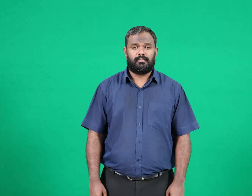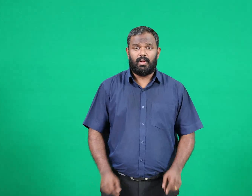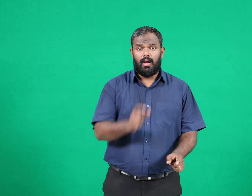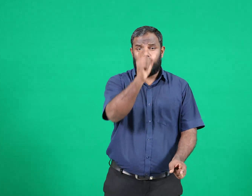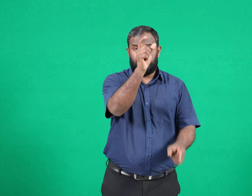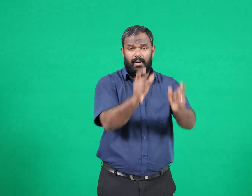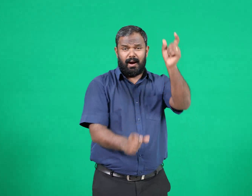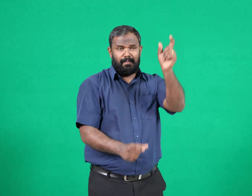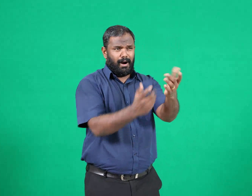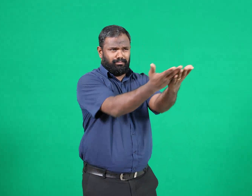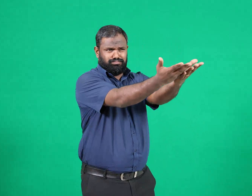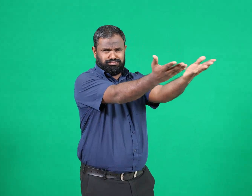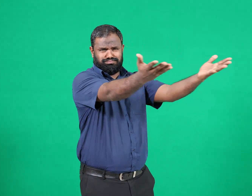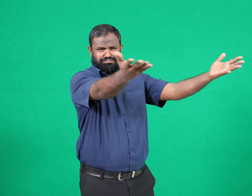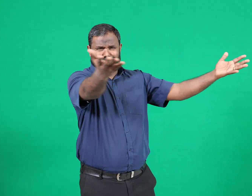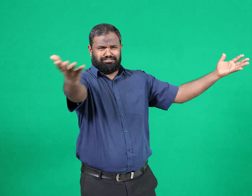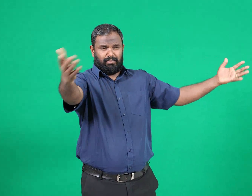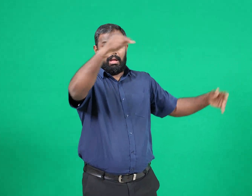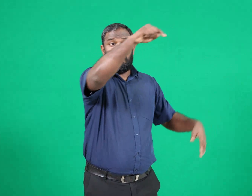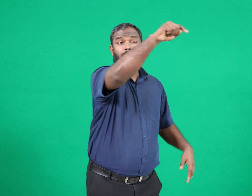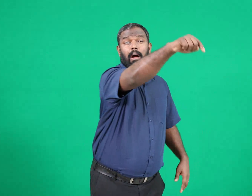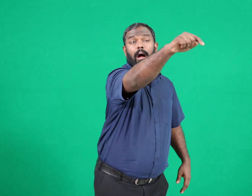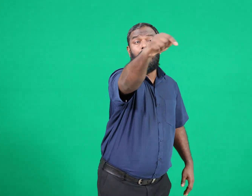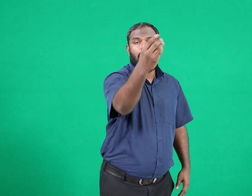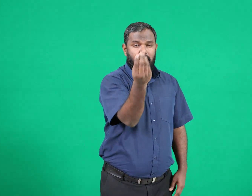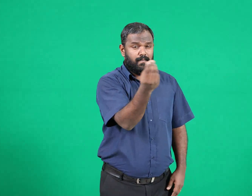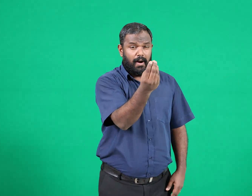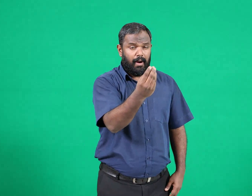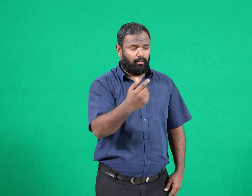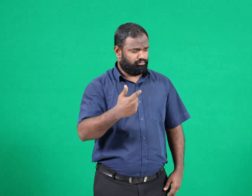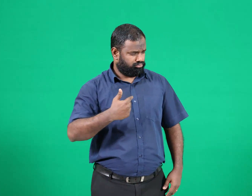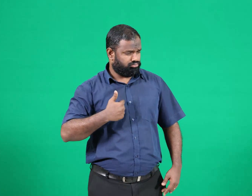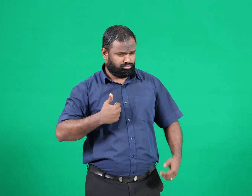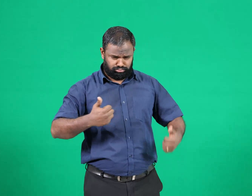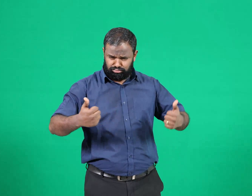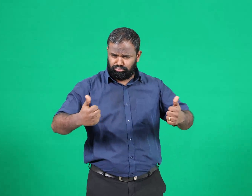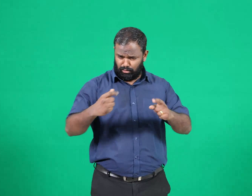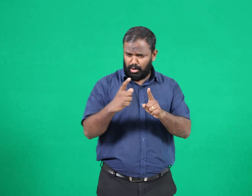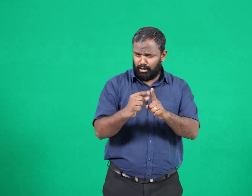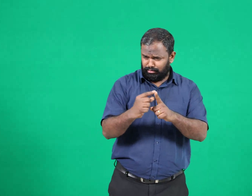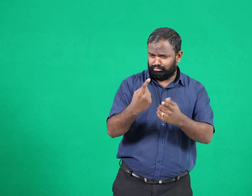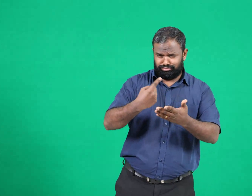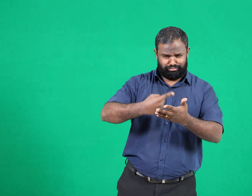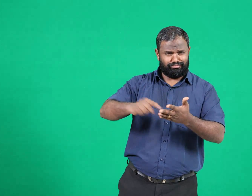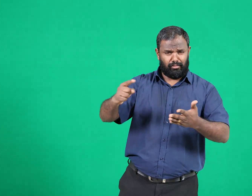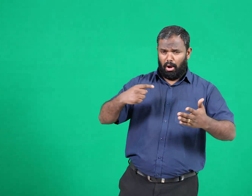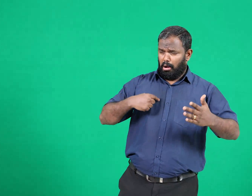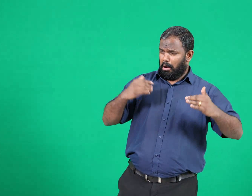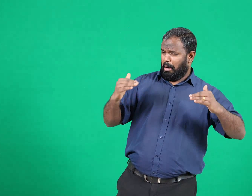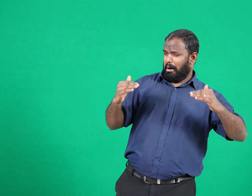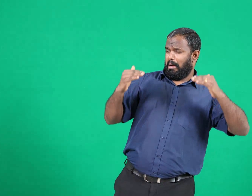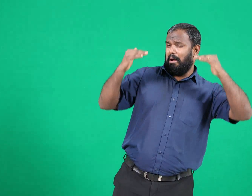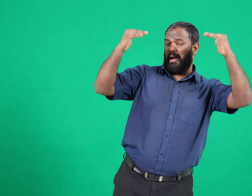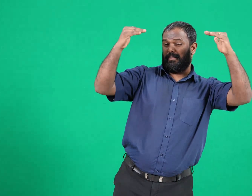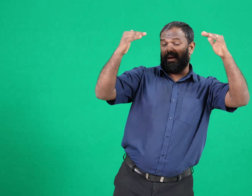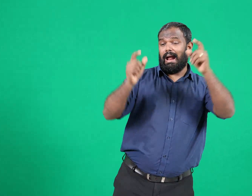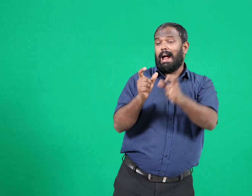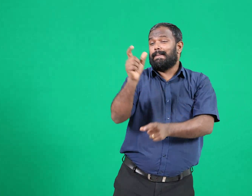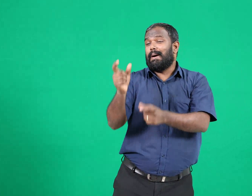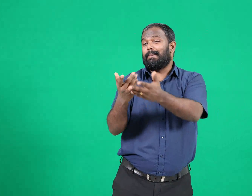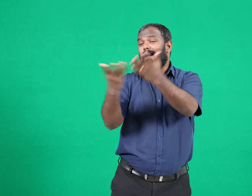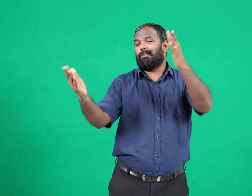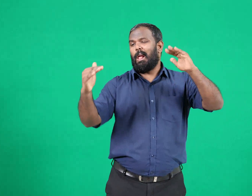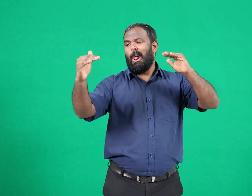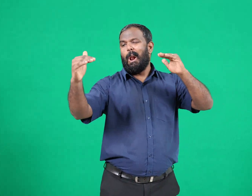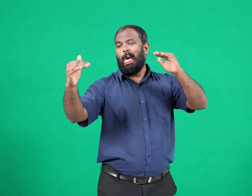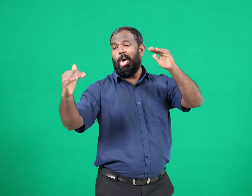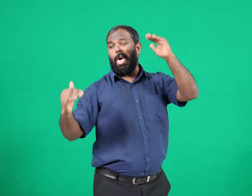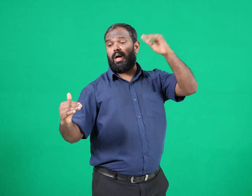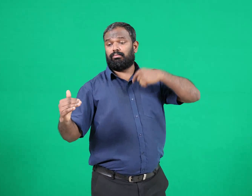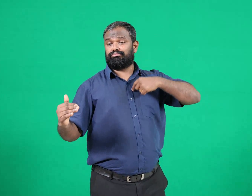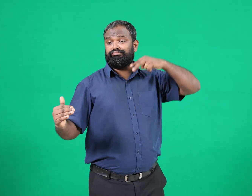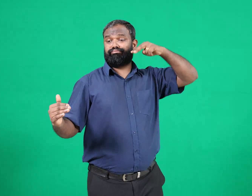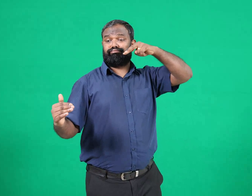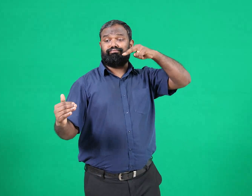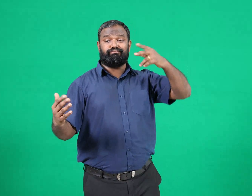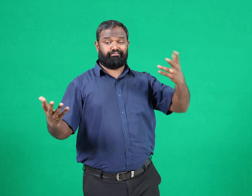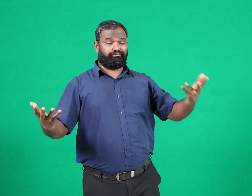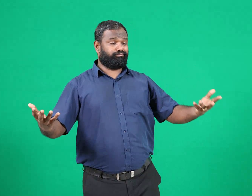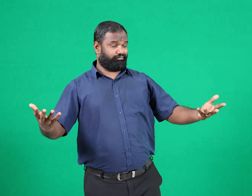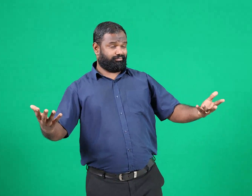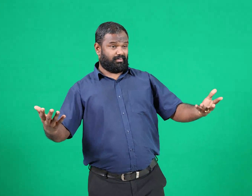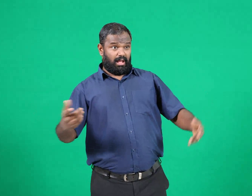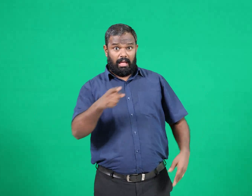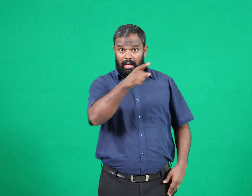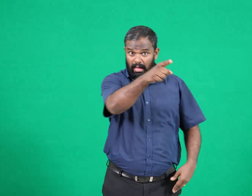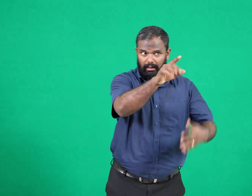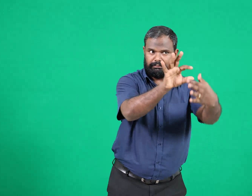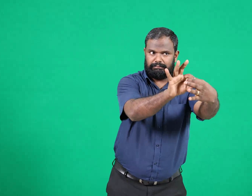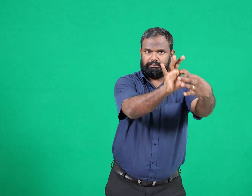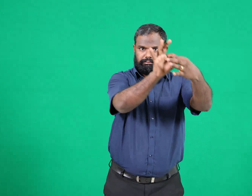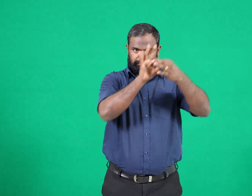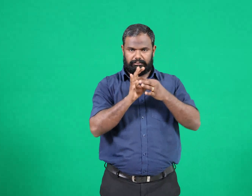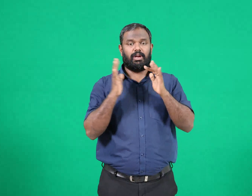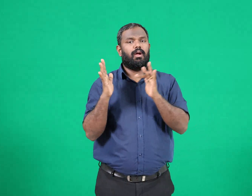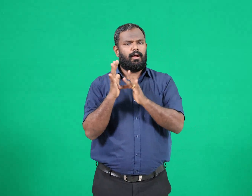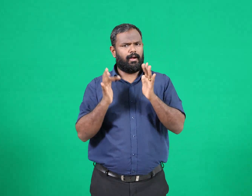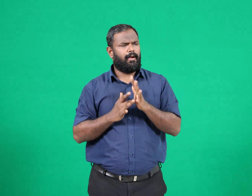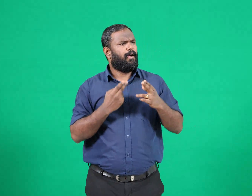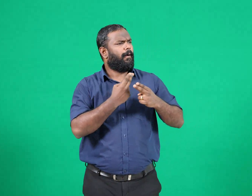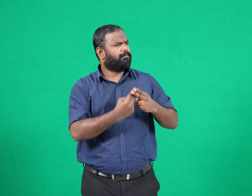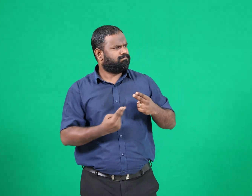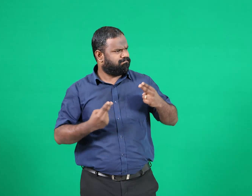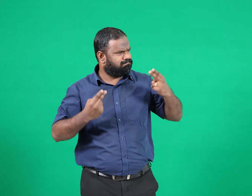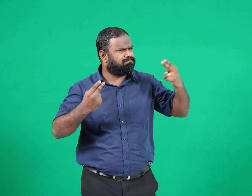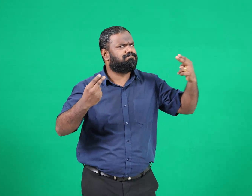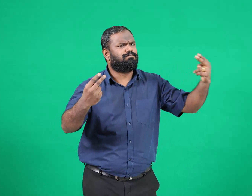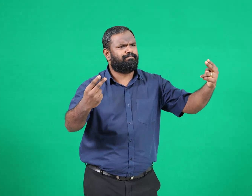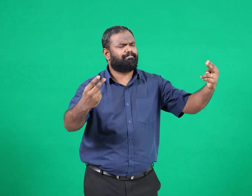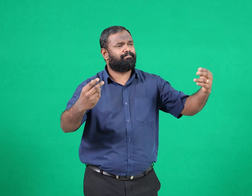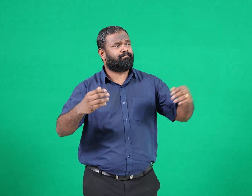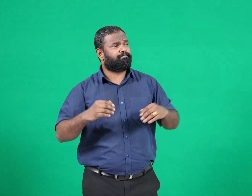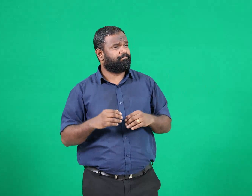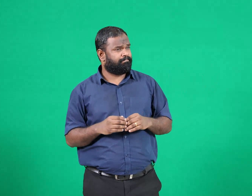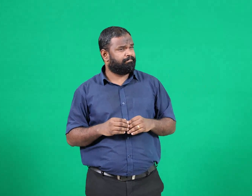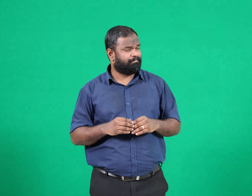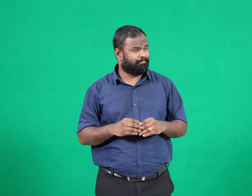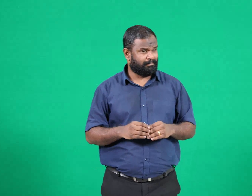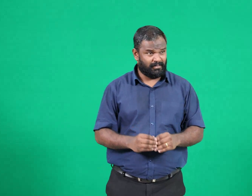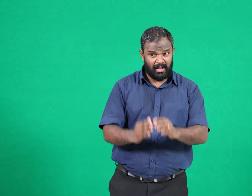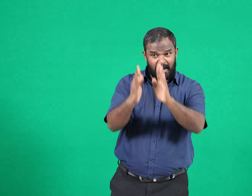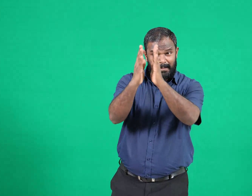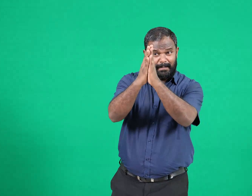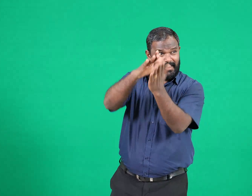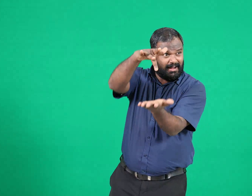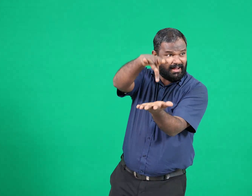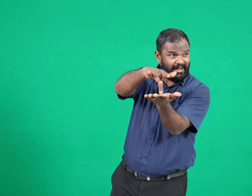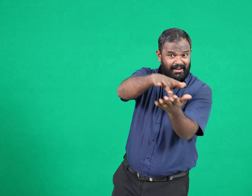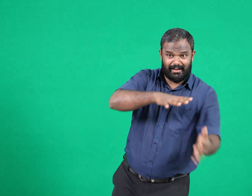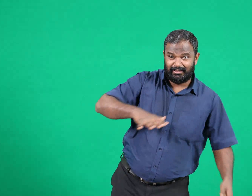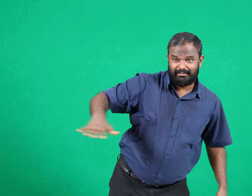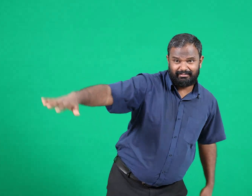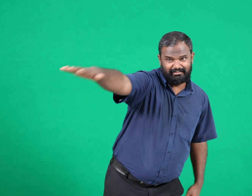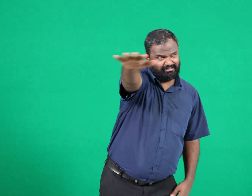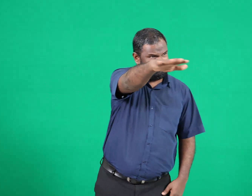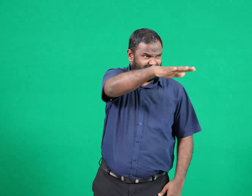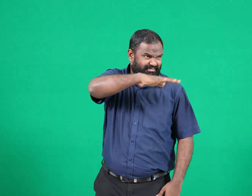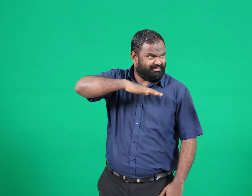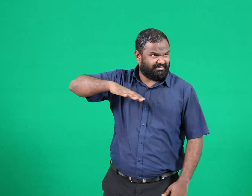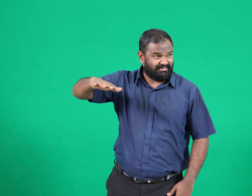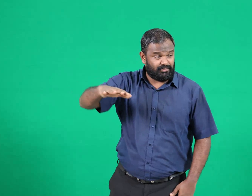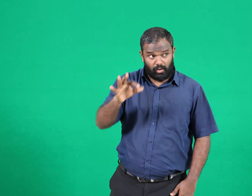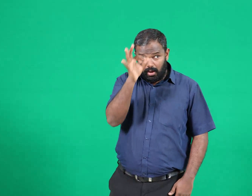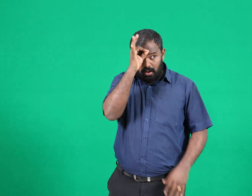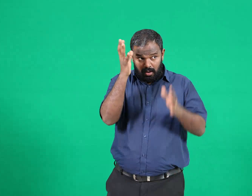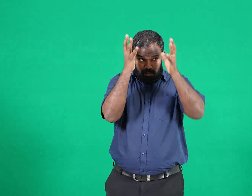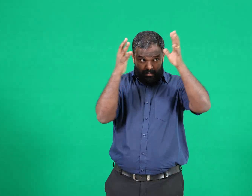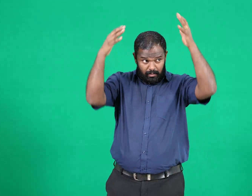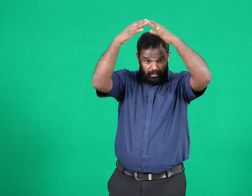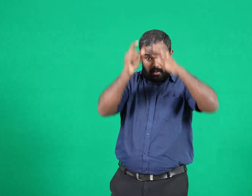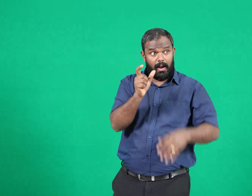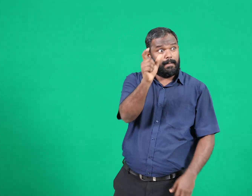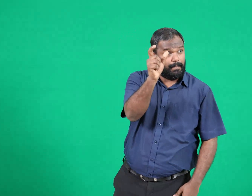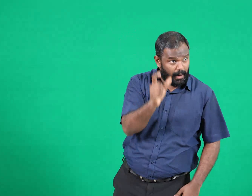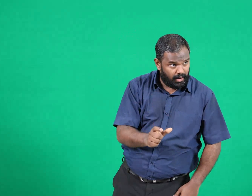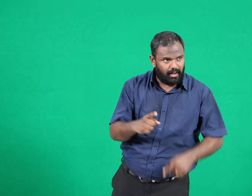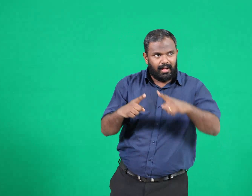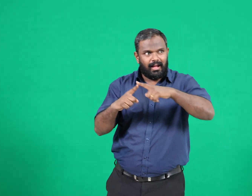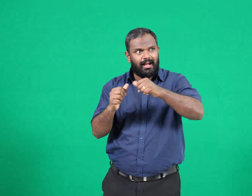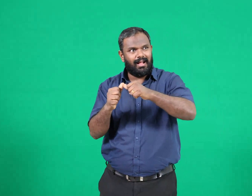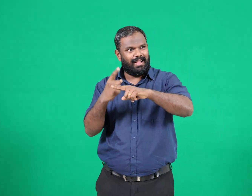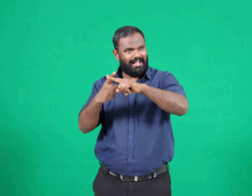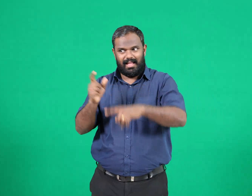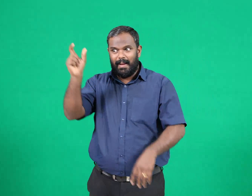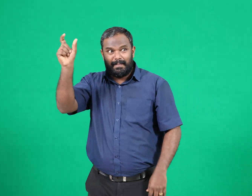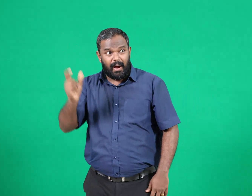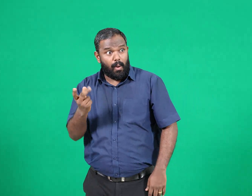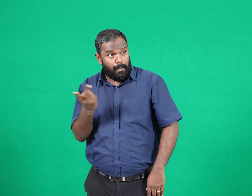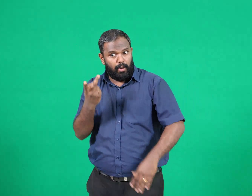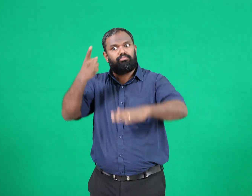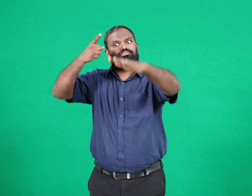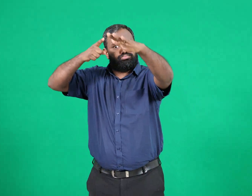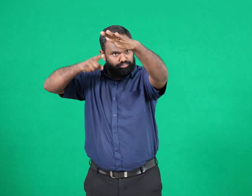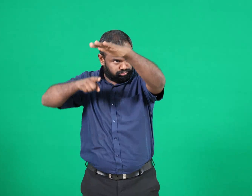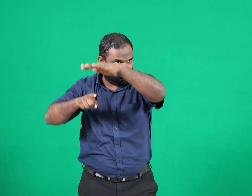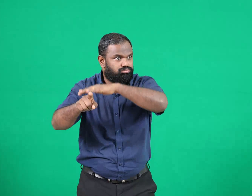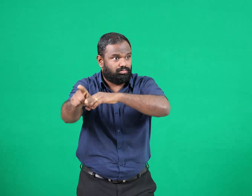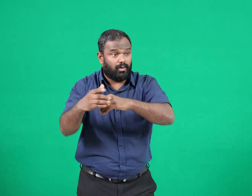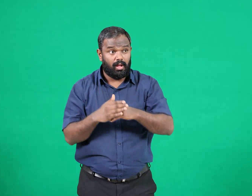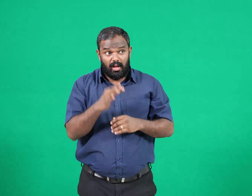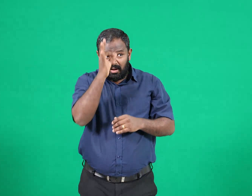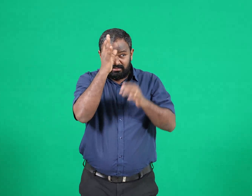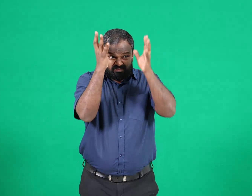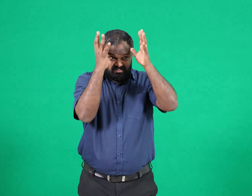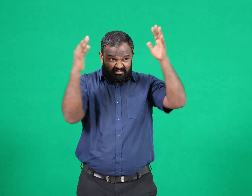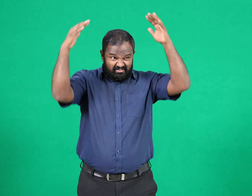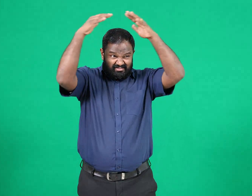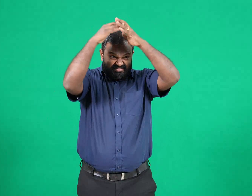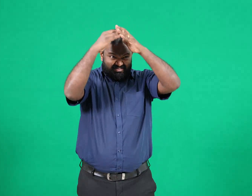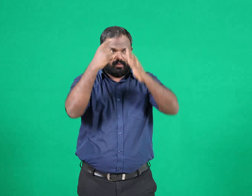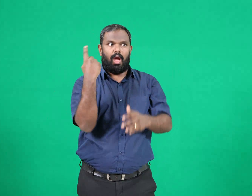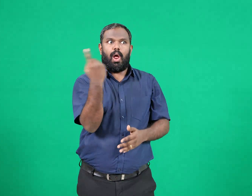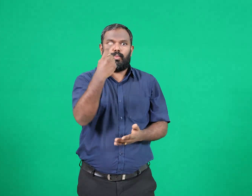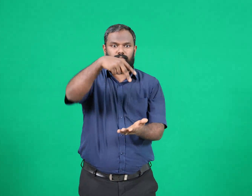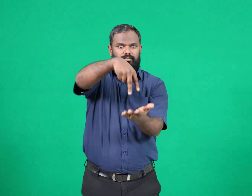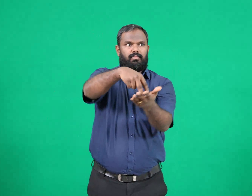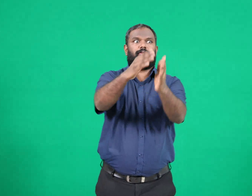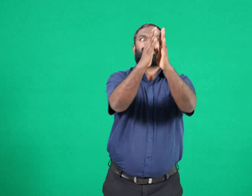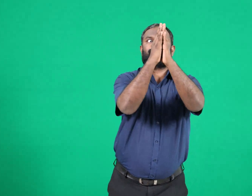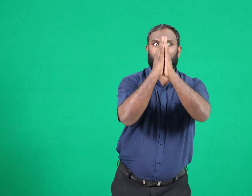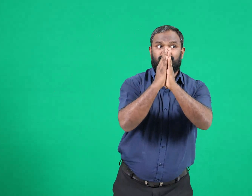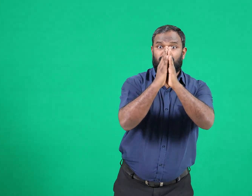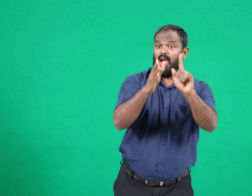To some who trusted in their own righteousness and viewed others with contempt, He also told this parable: "Two men went up to the temple to pray.